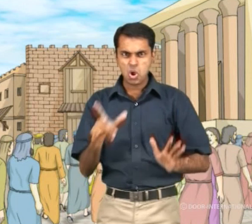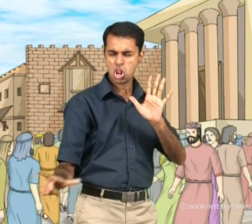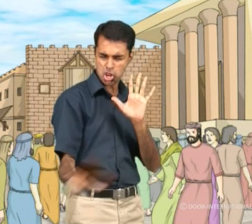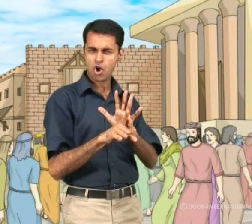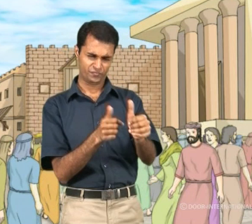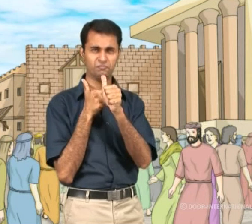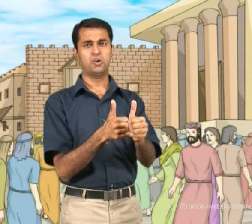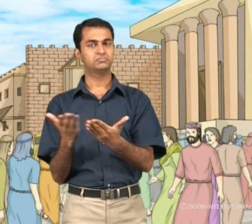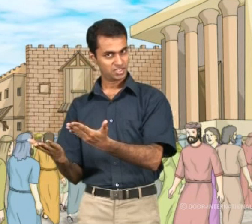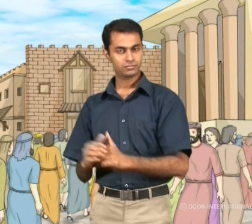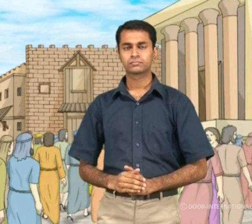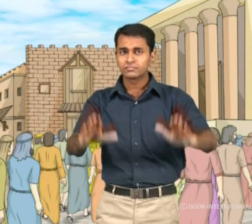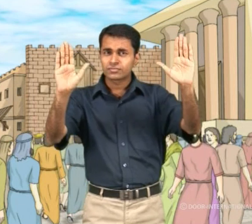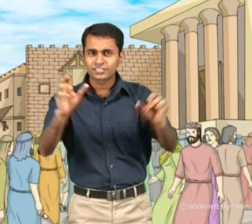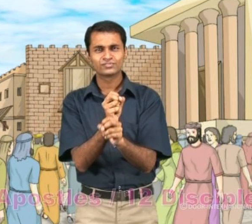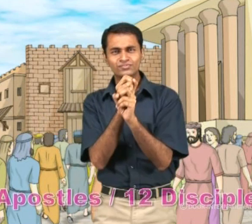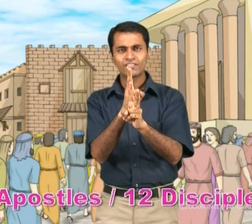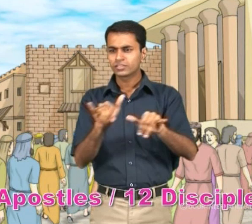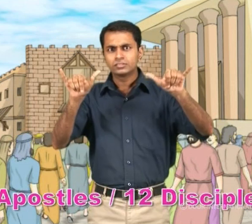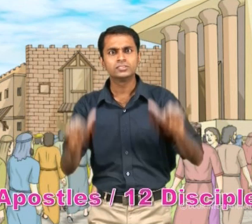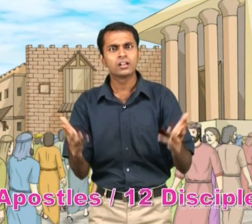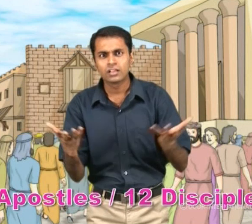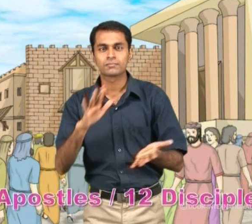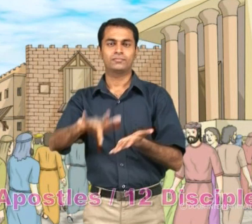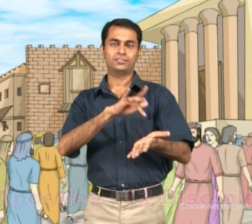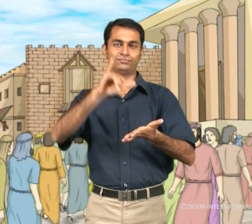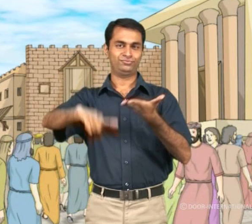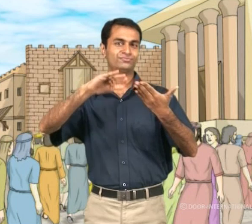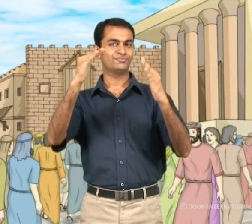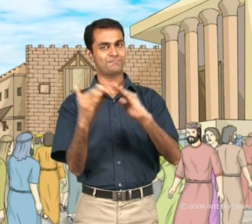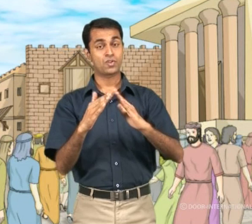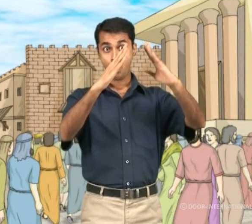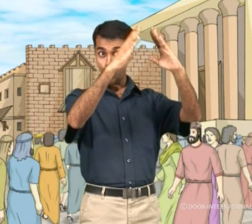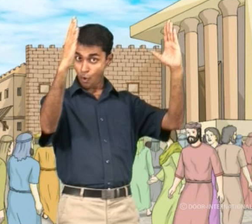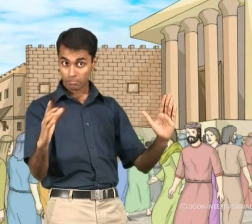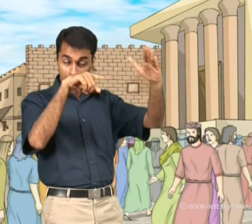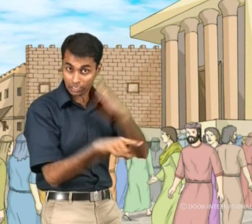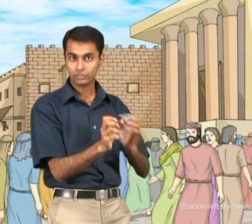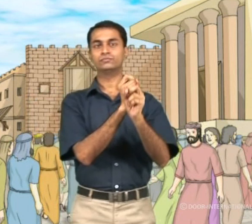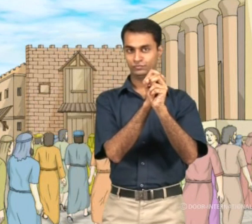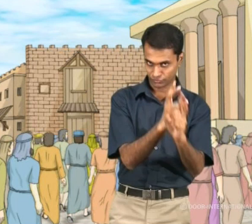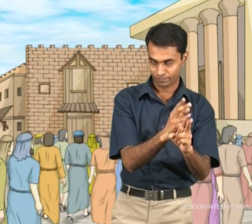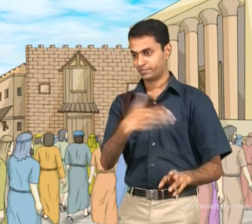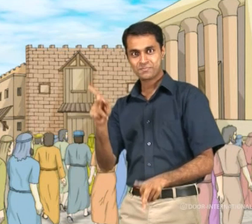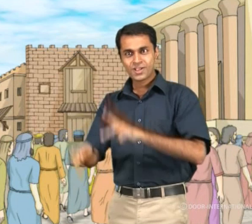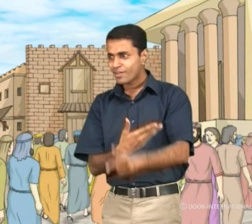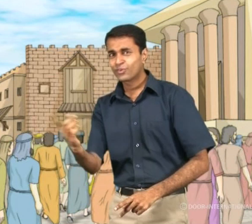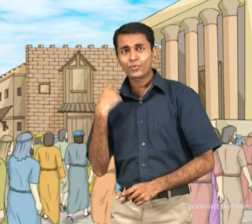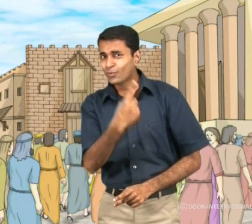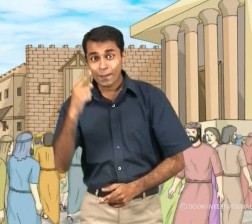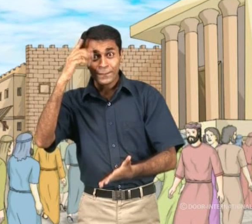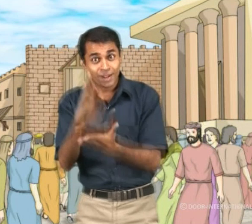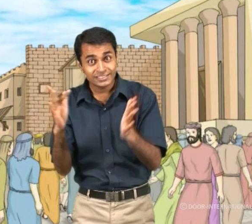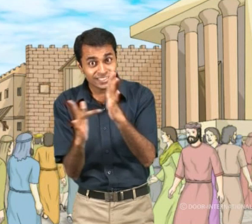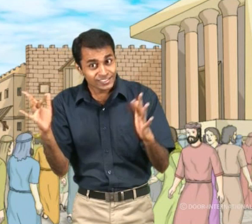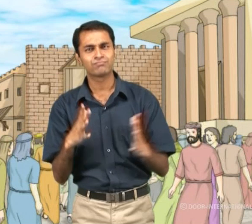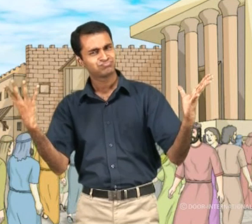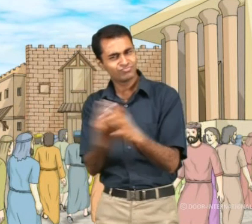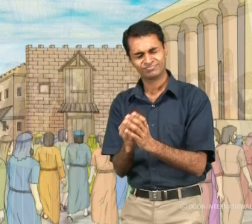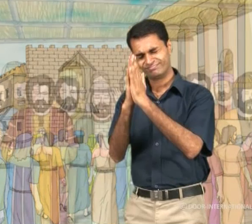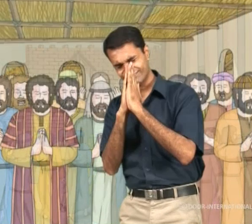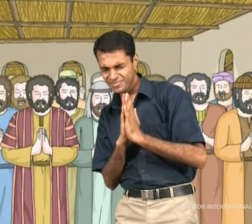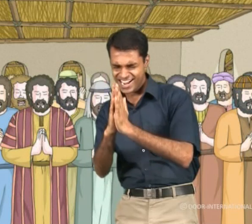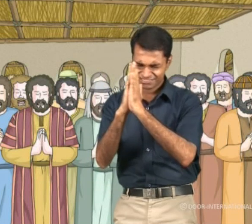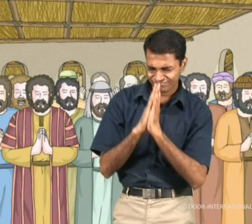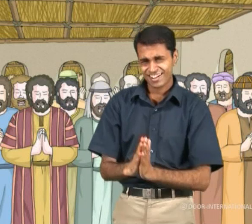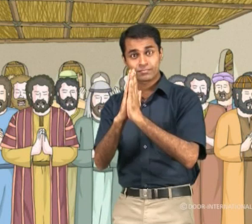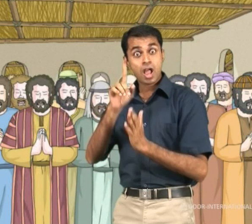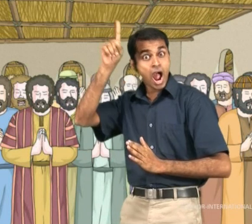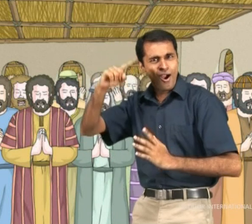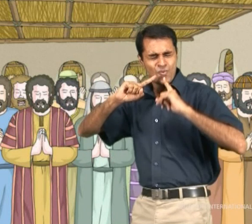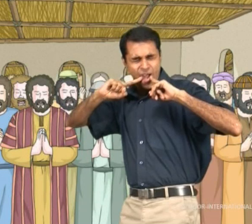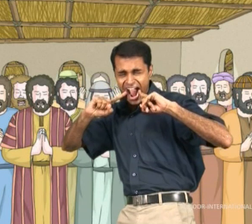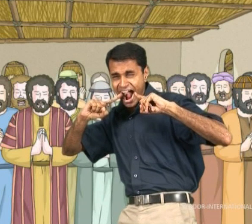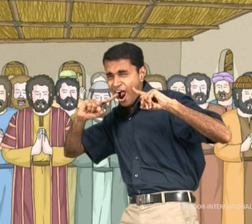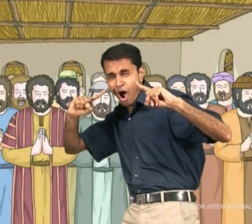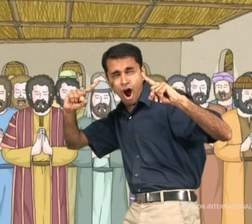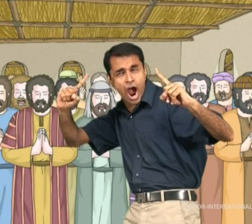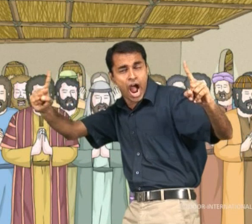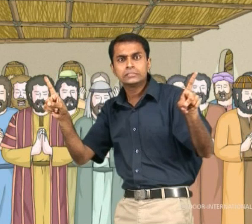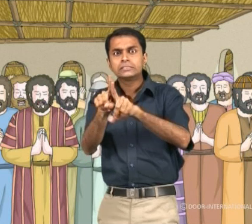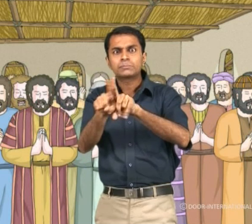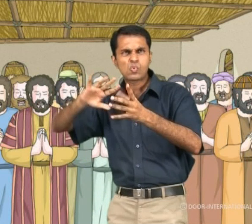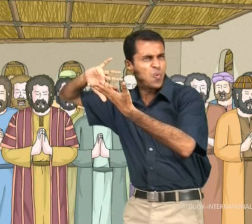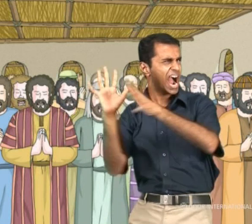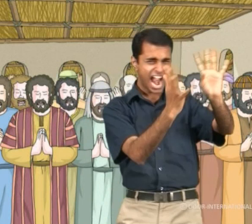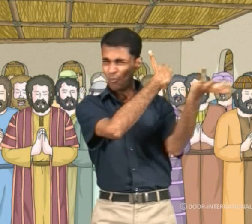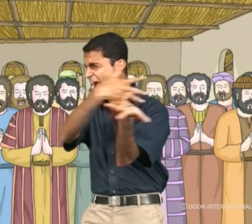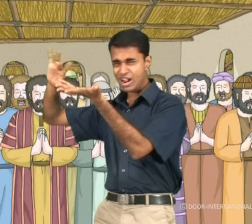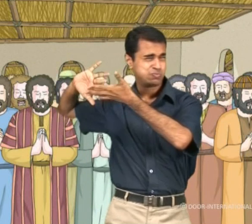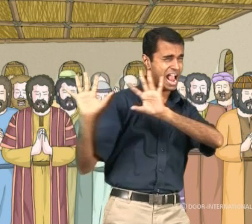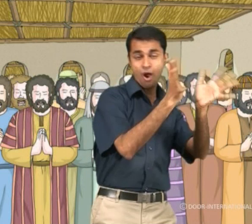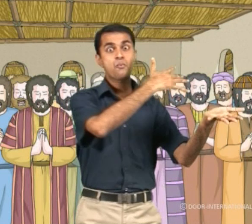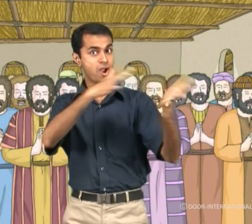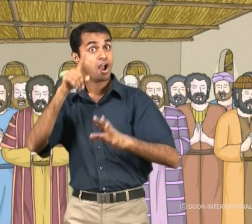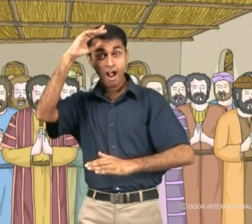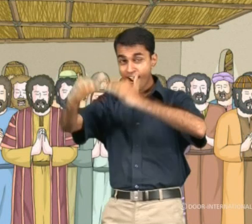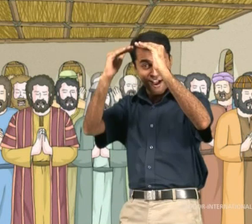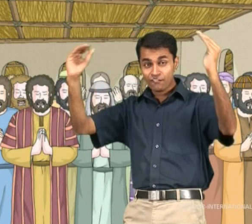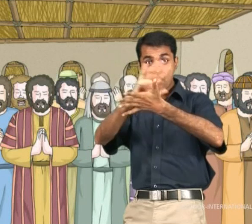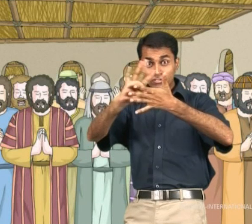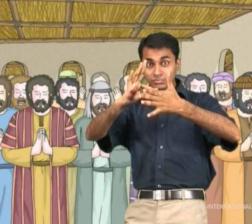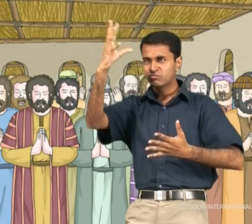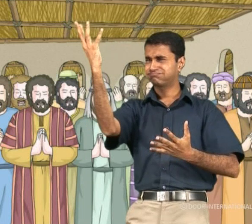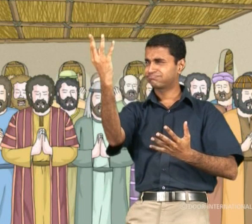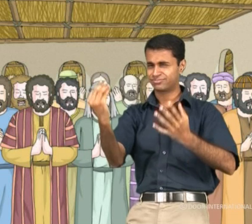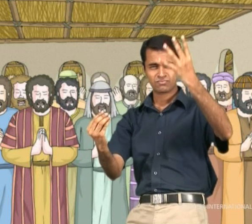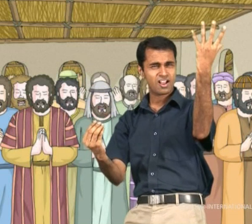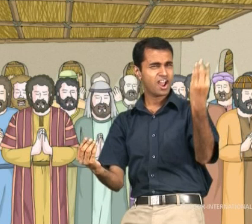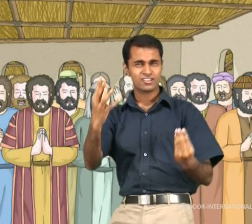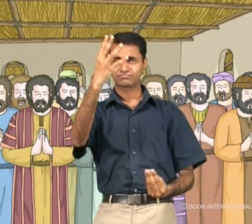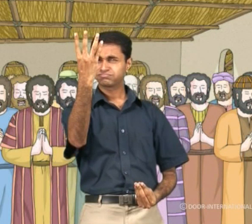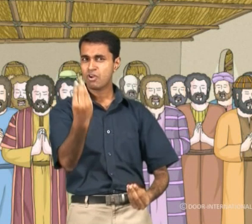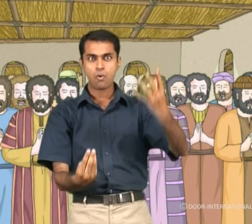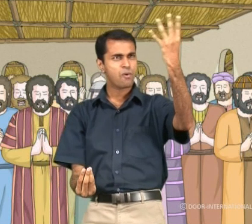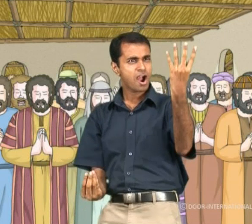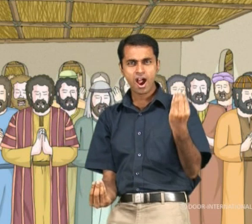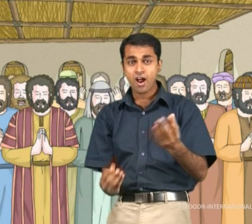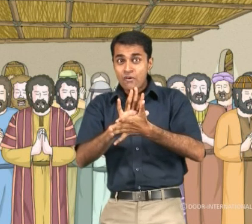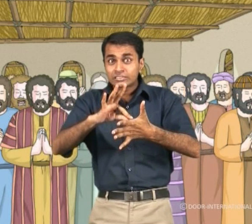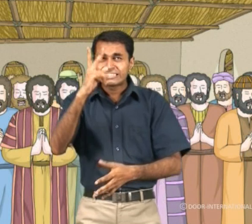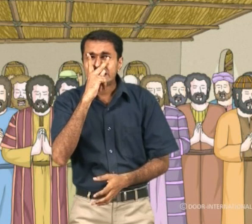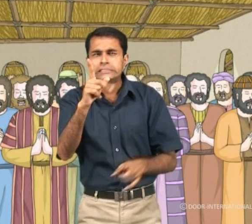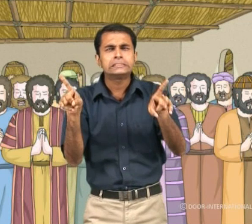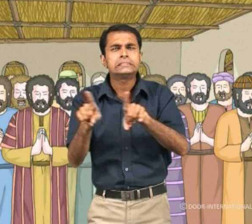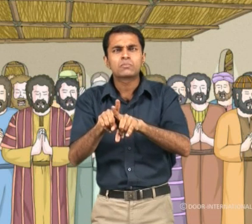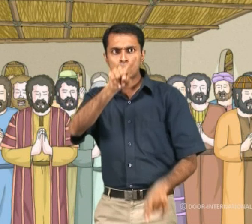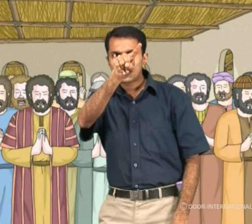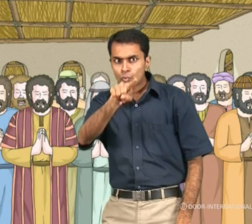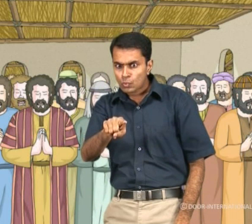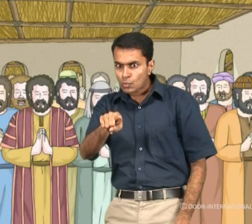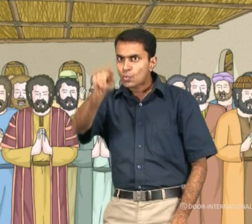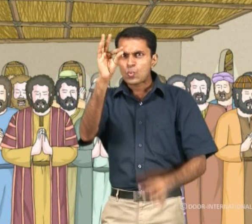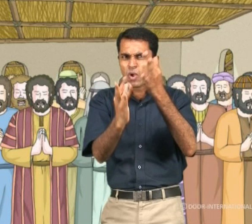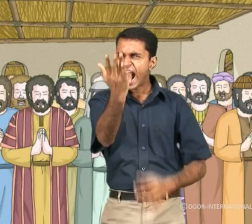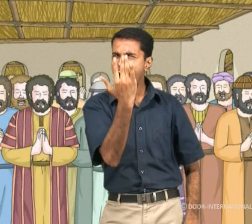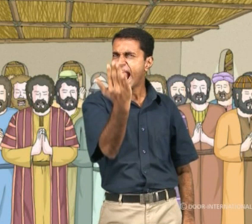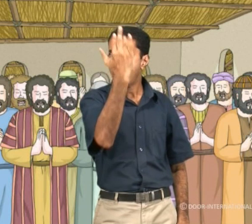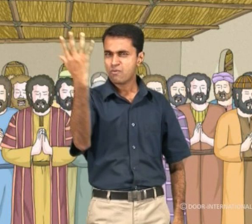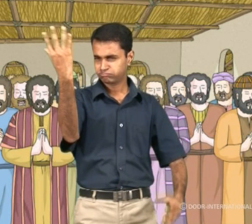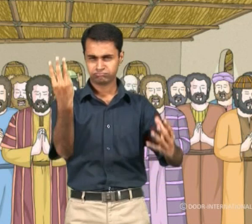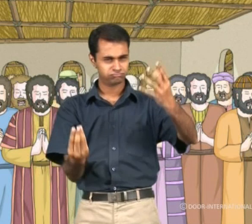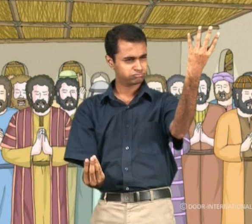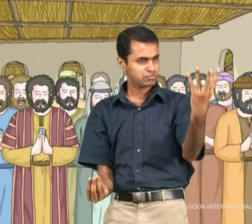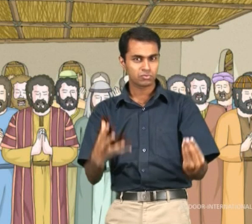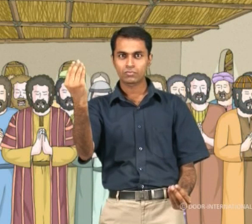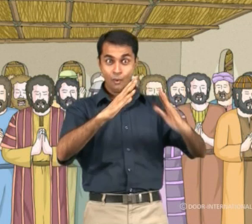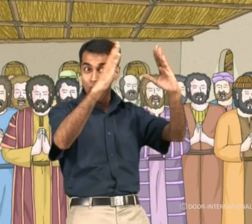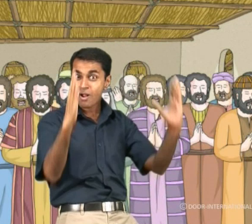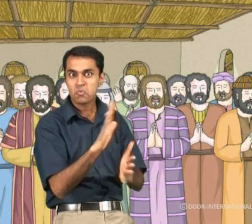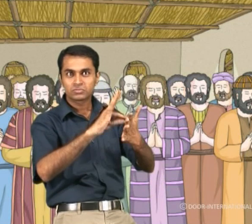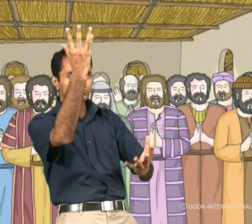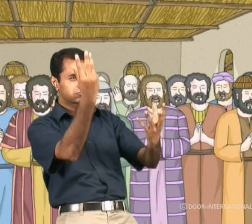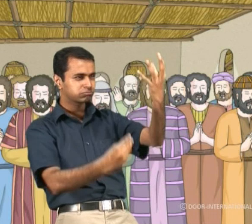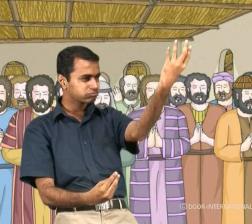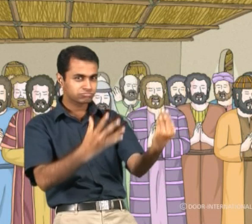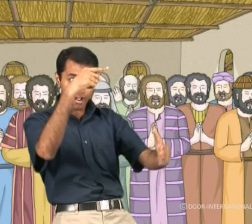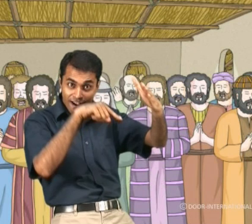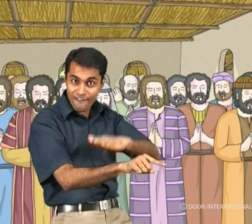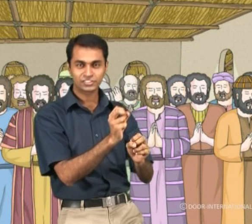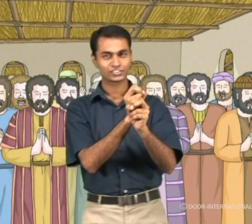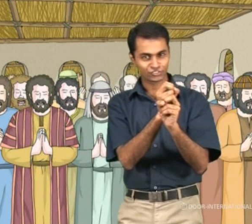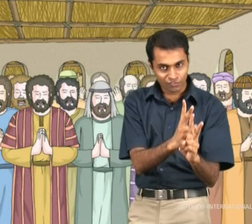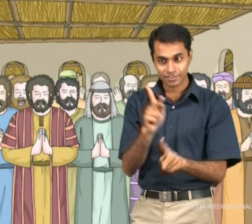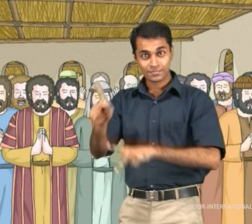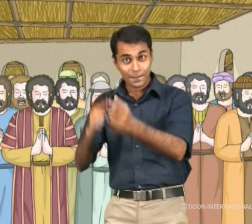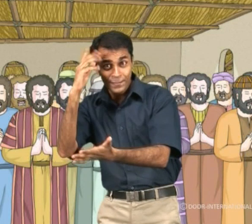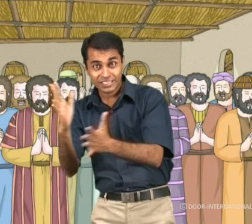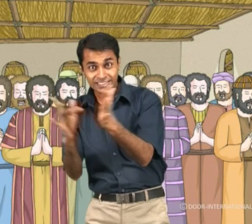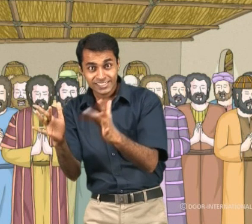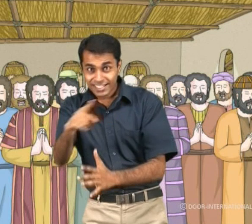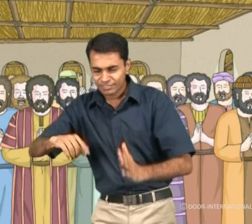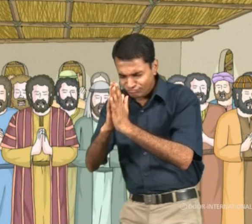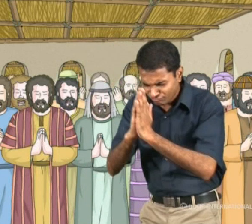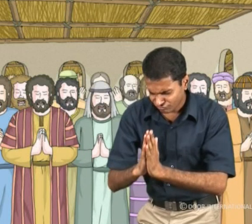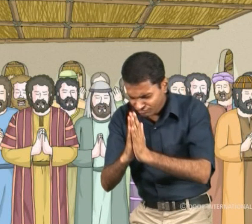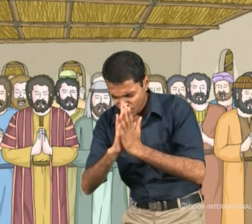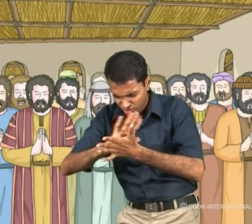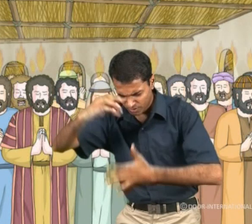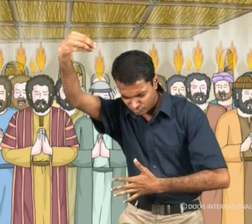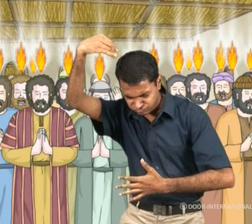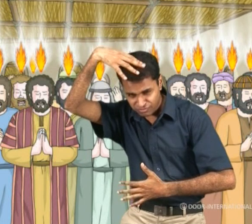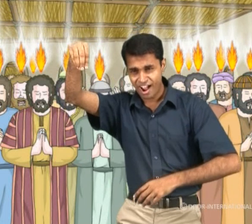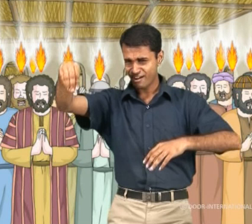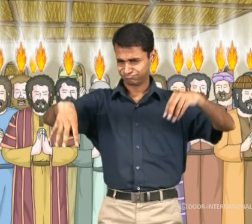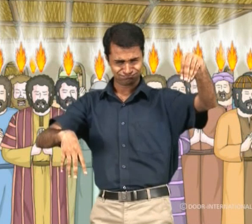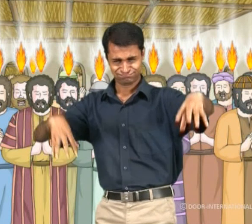Suddenly a sound like a mighty rushing wind came from heaven and filled the whole house where they were sitting.